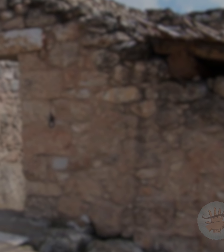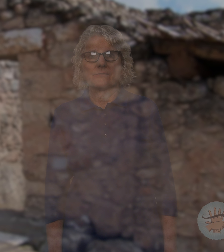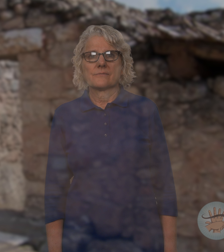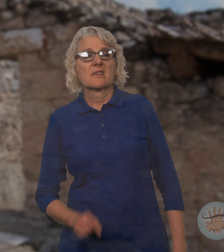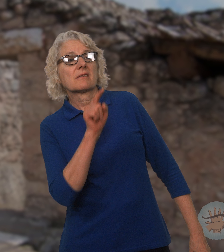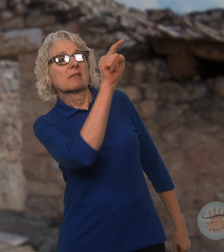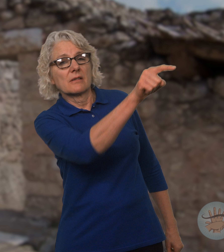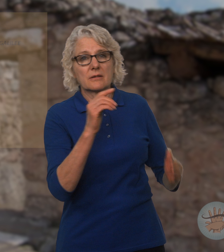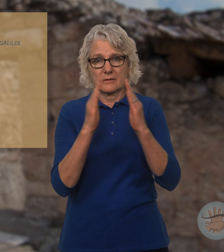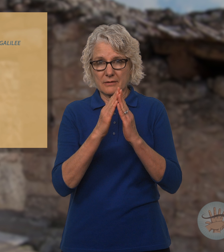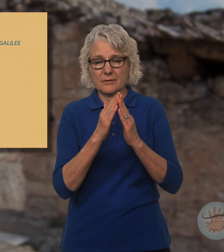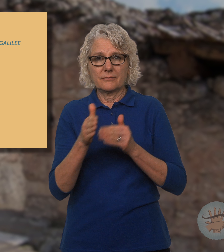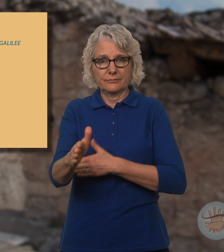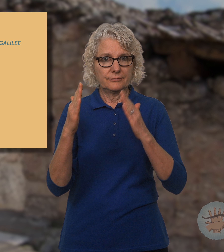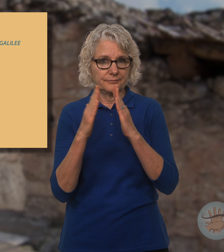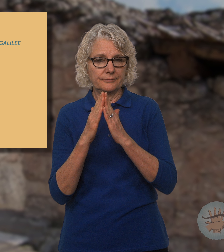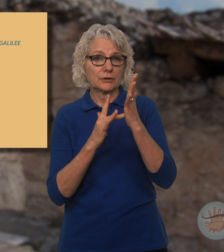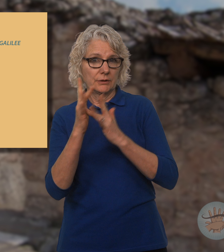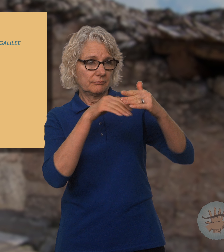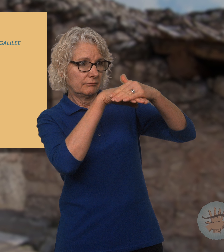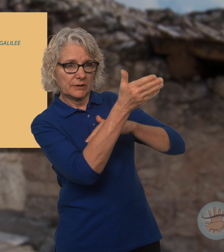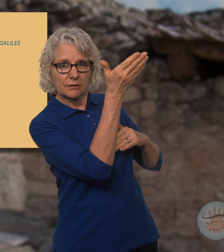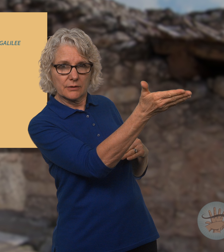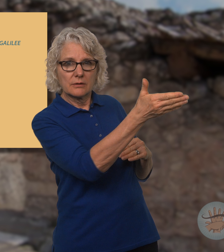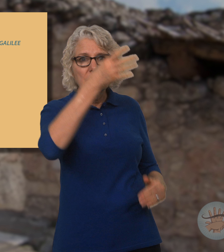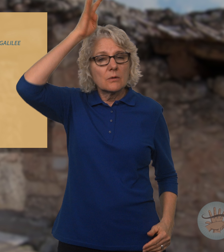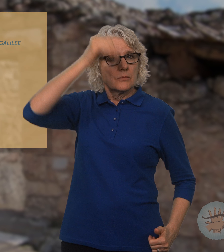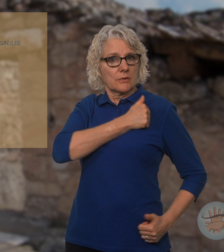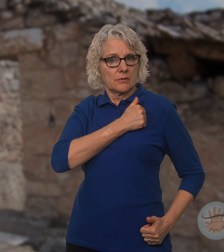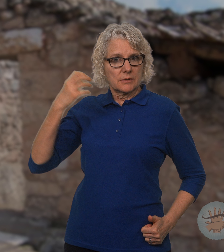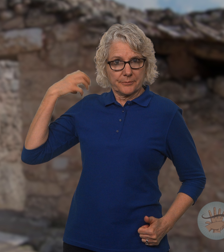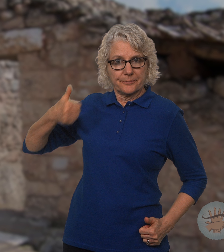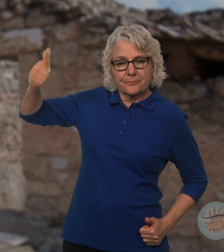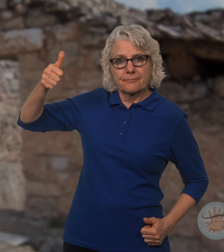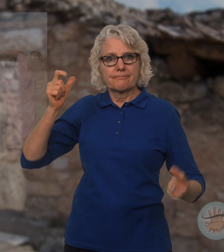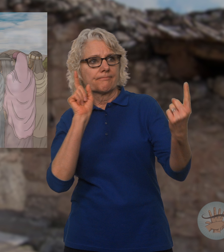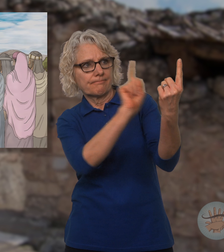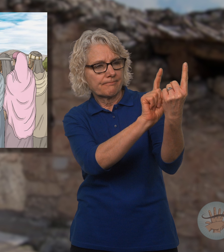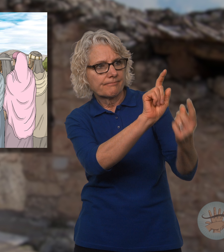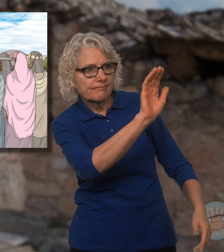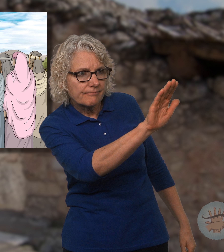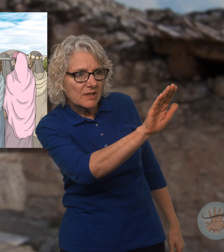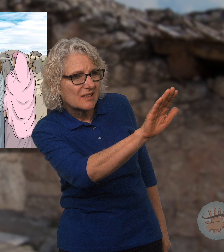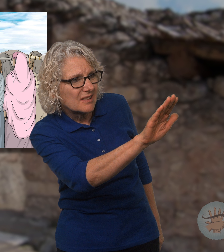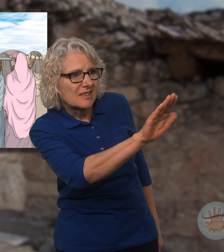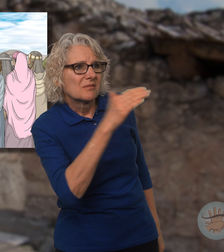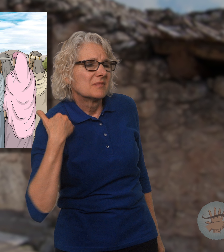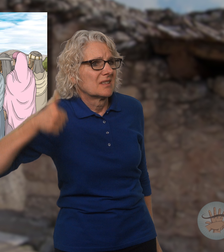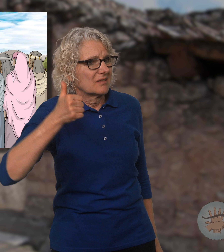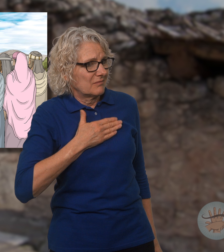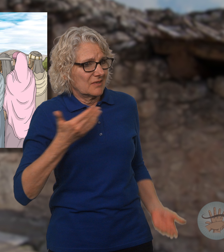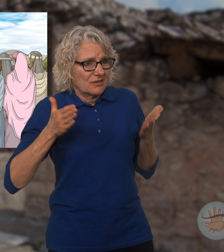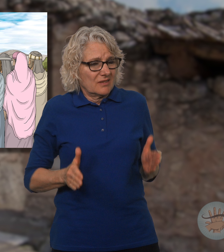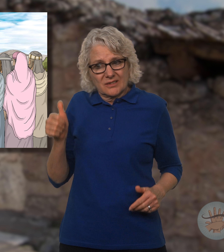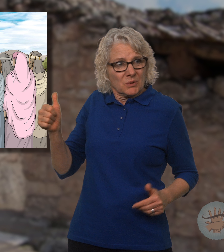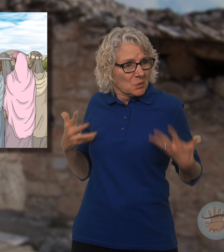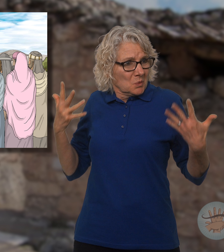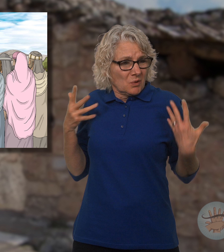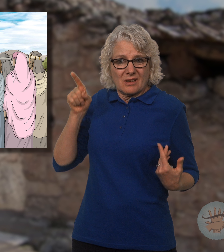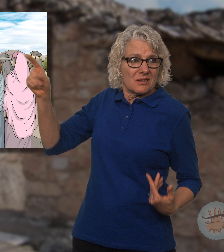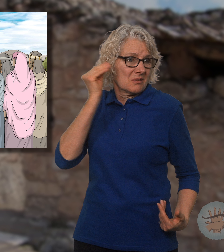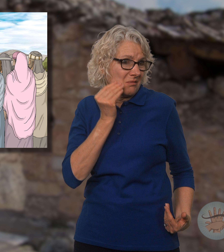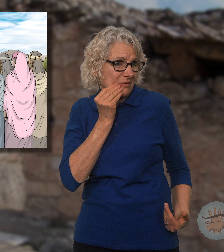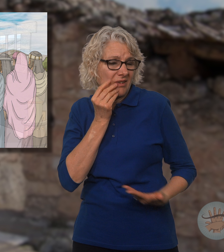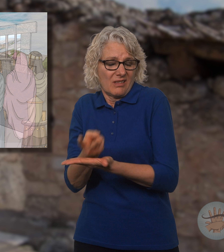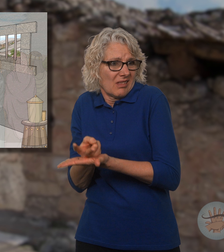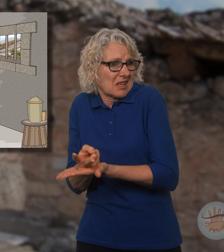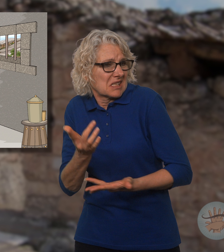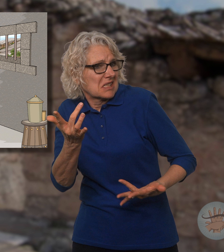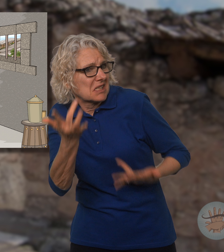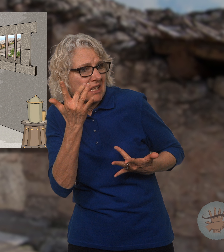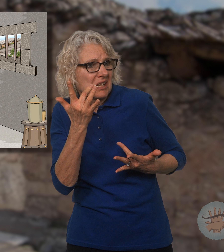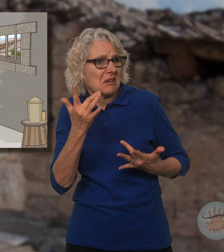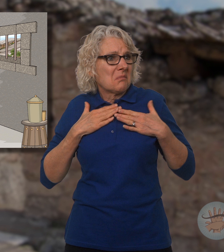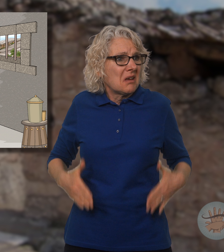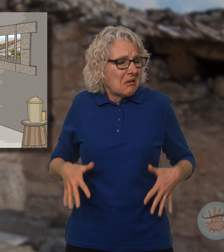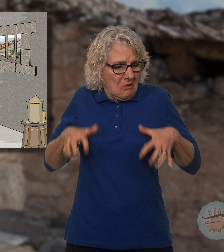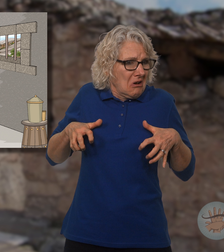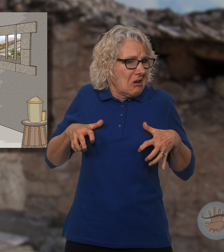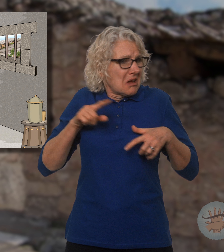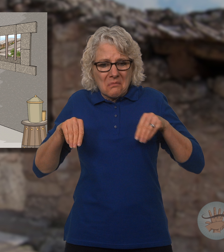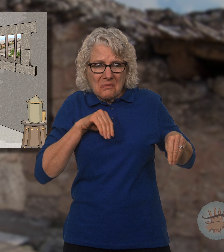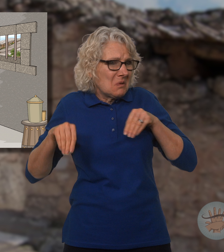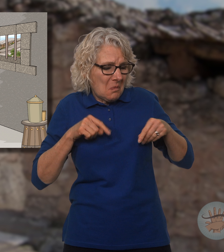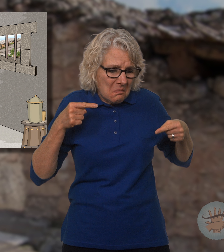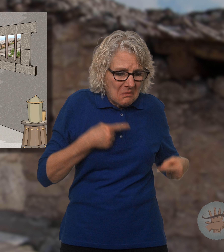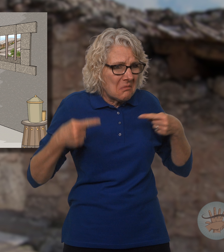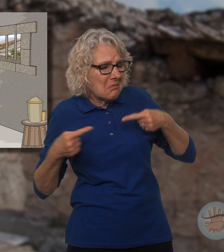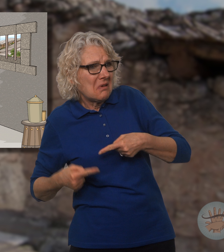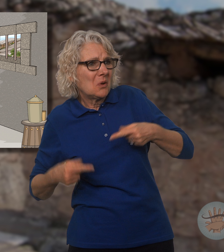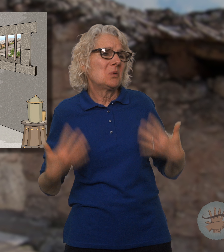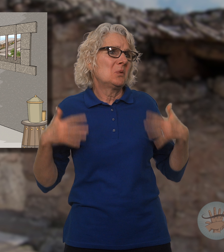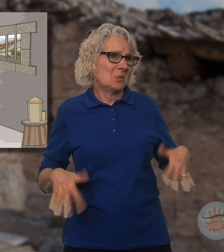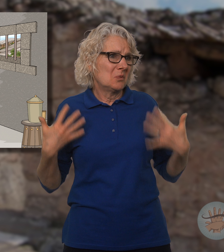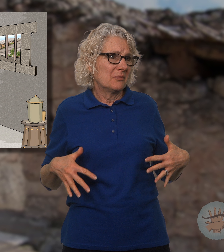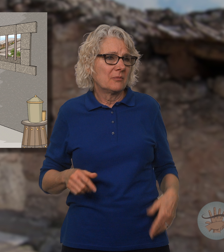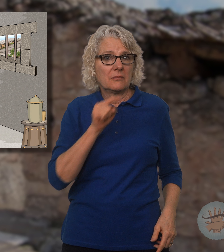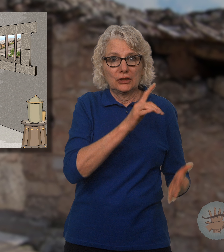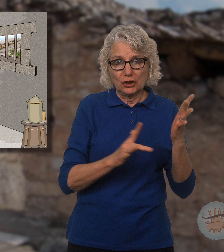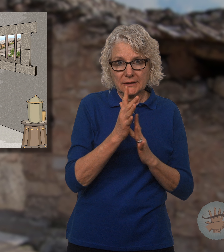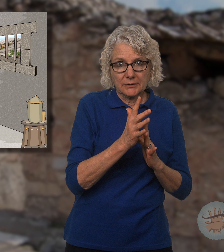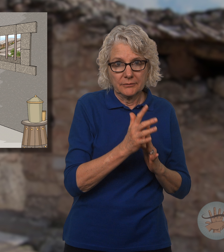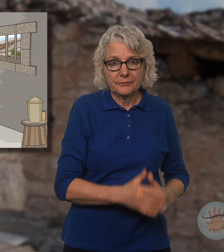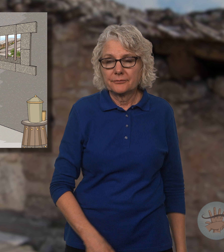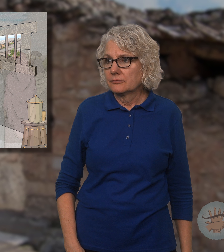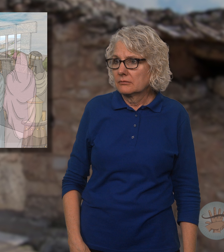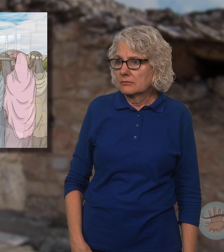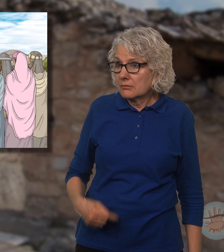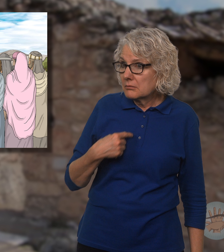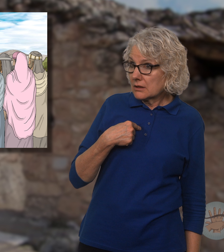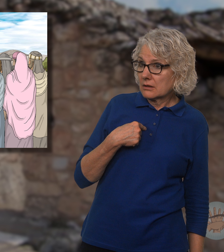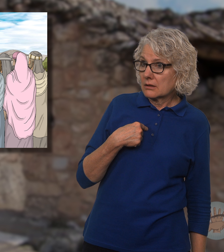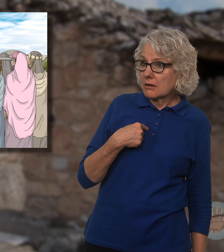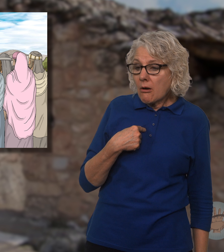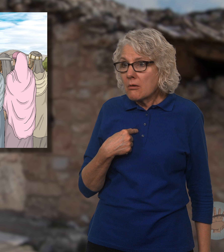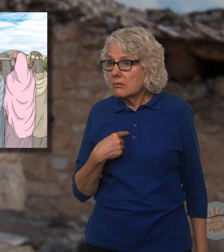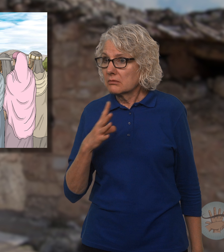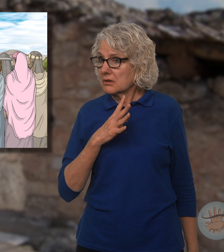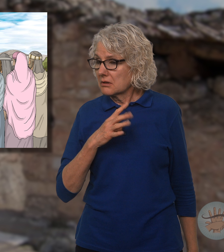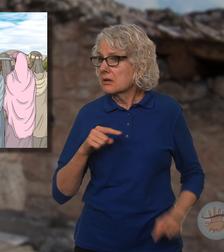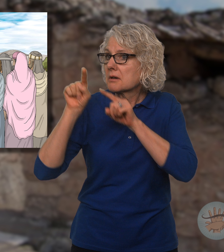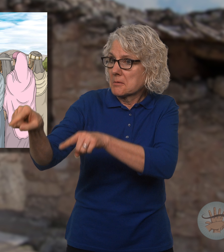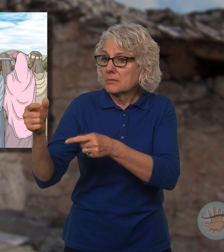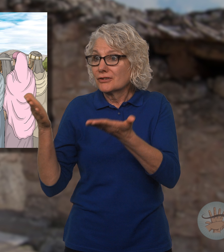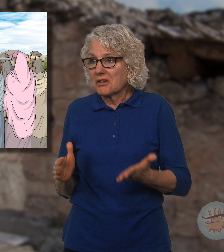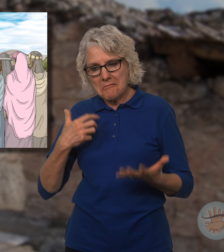When Jesus had entered Capernaum, a centurion came and pleaded with Him, “Lord, my servant lies at home, paralyzed and in terrible agony.”